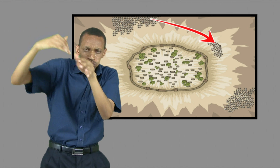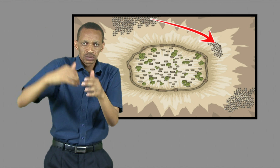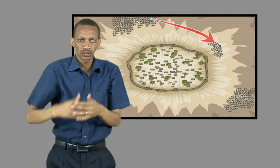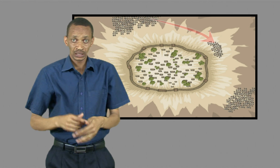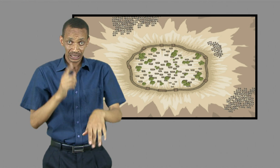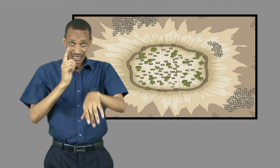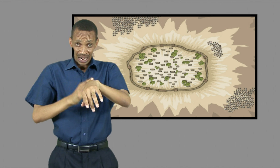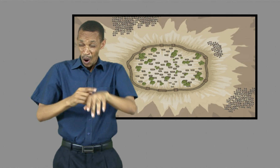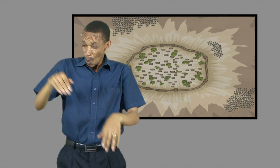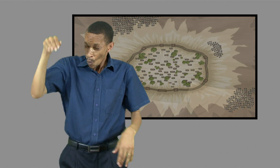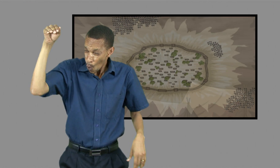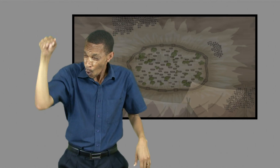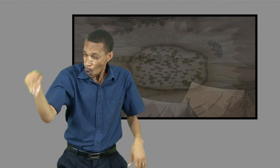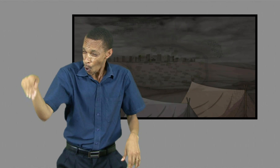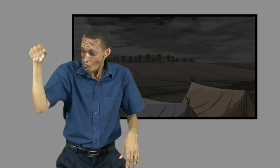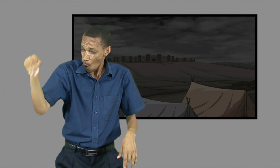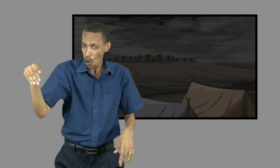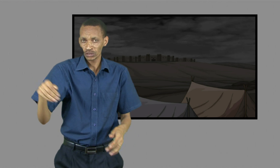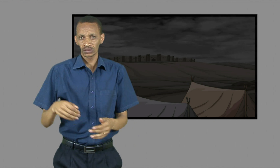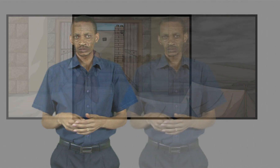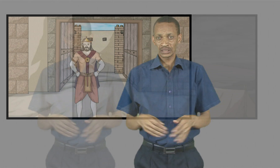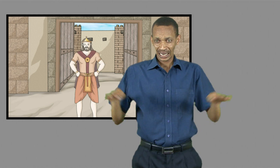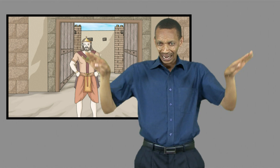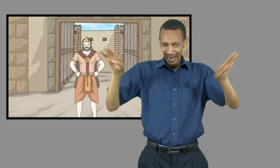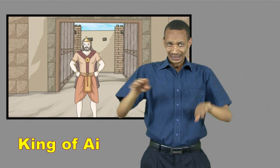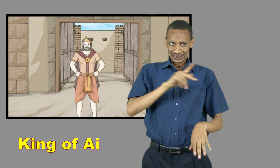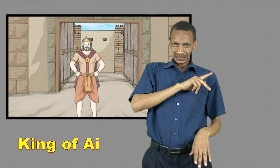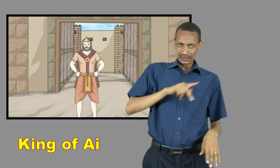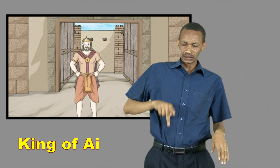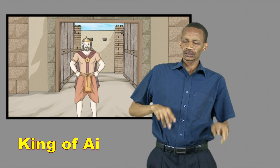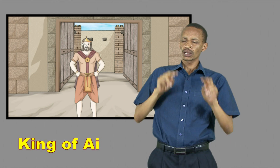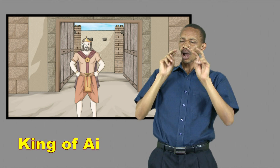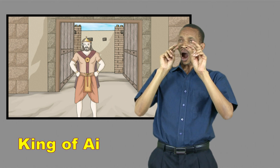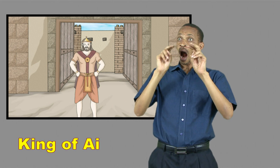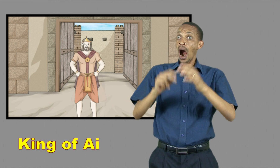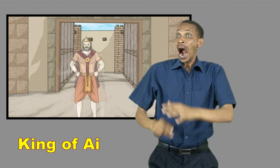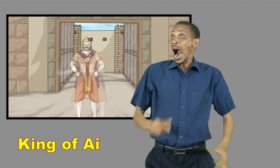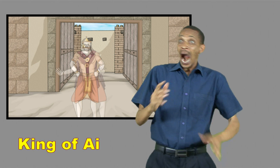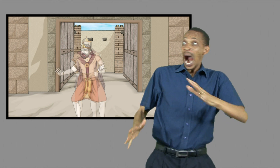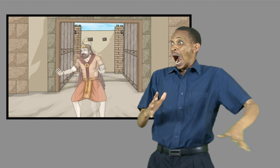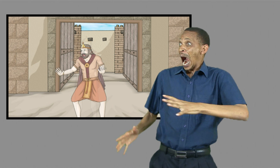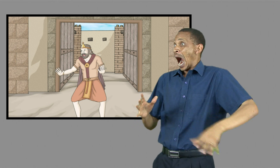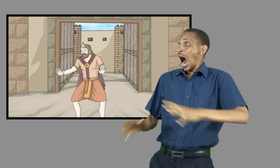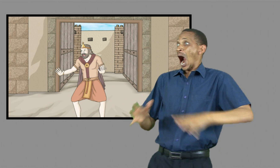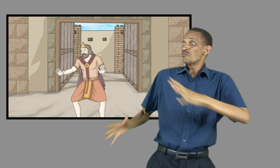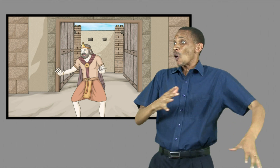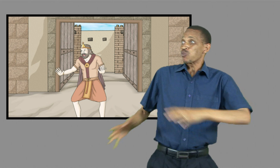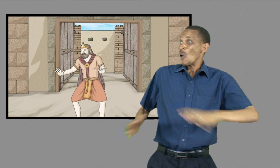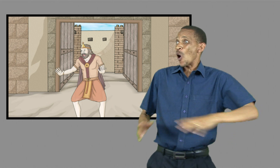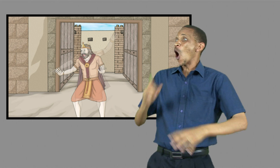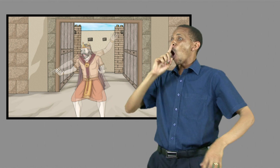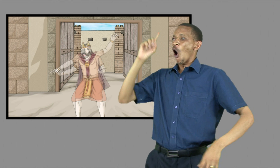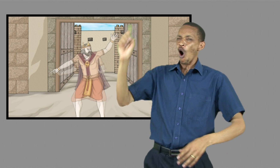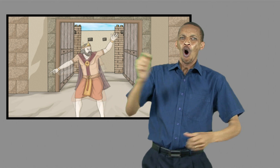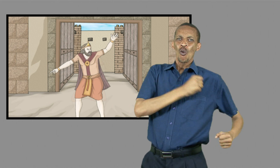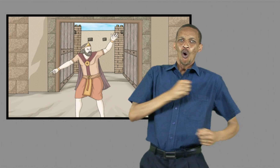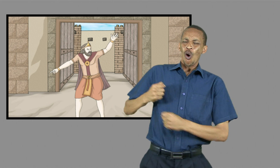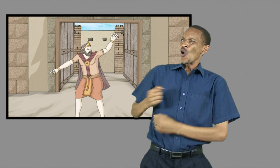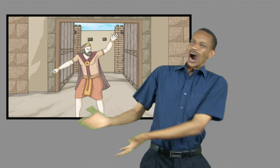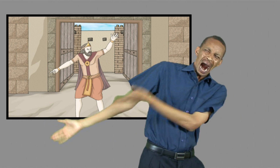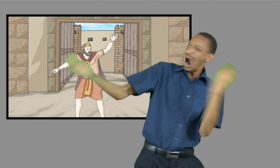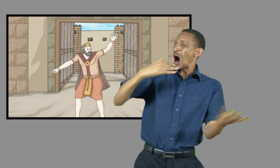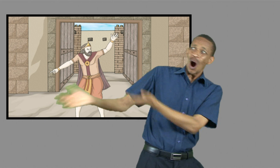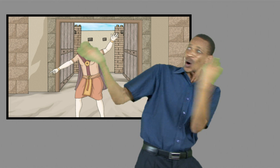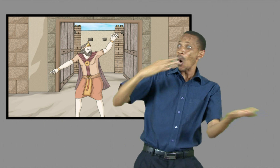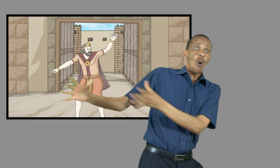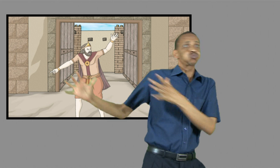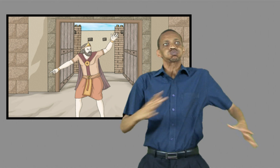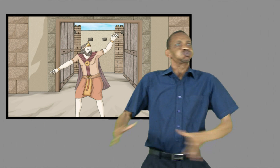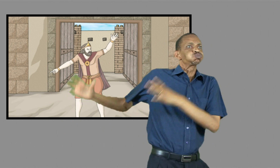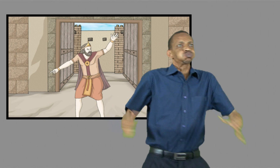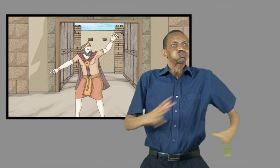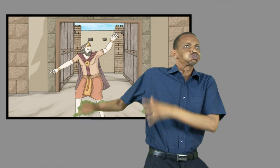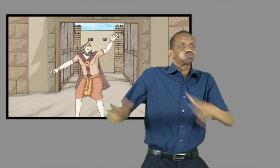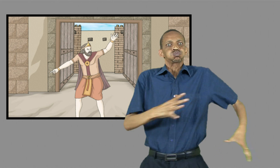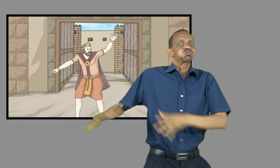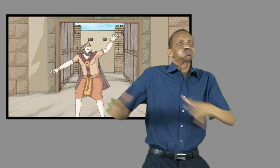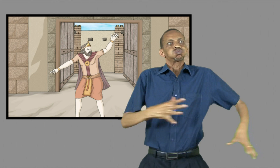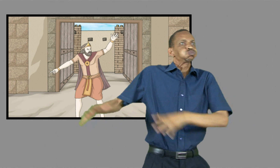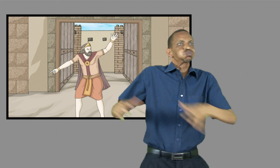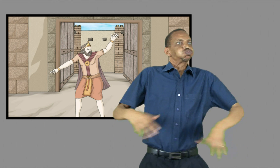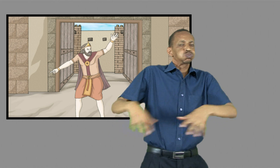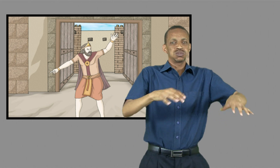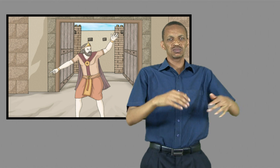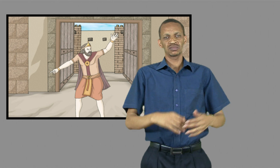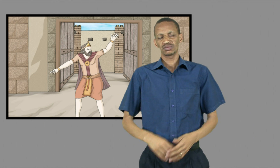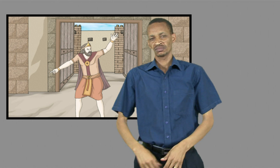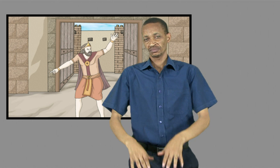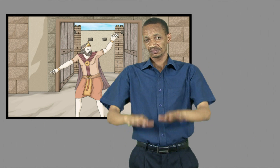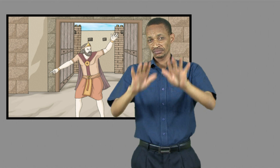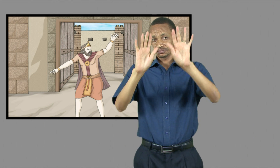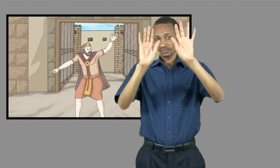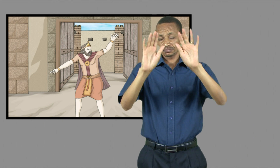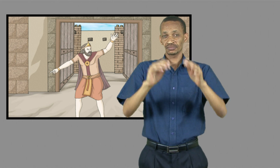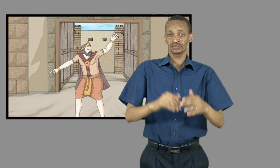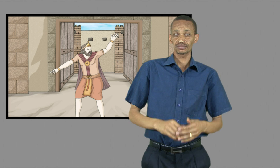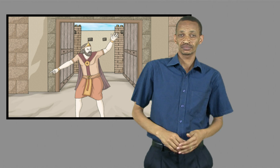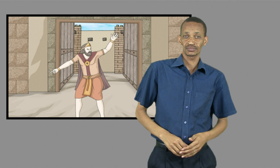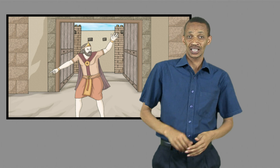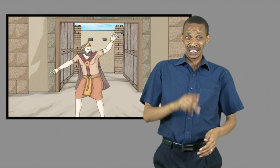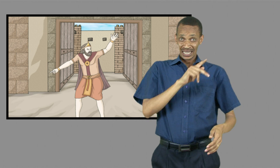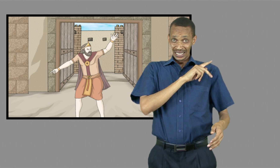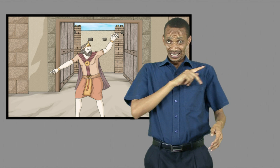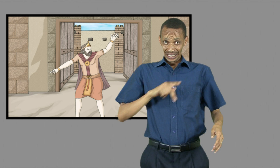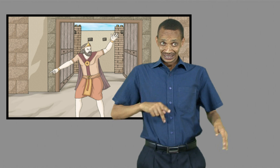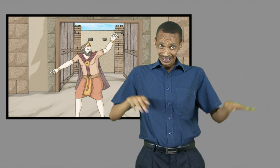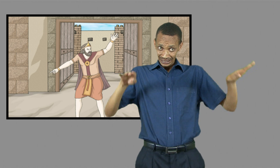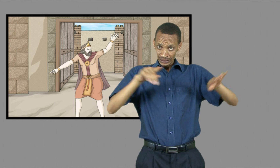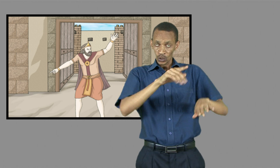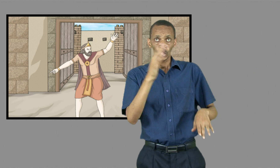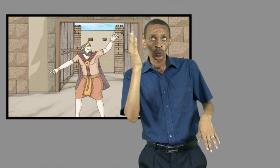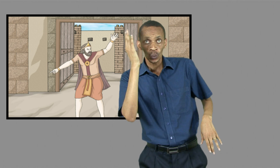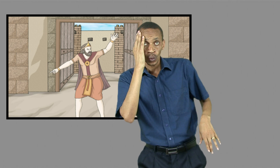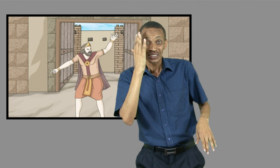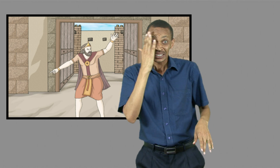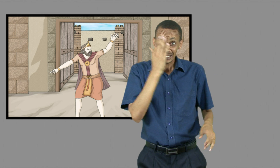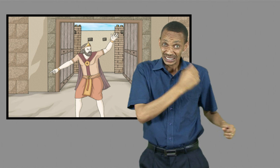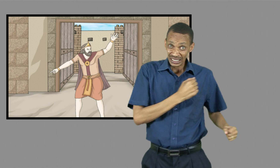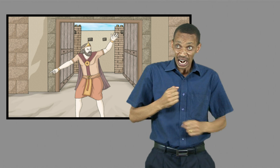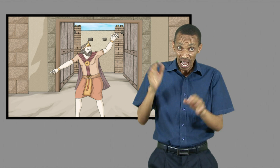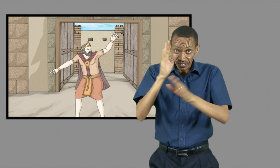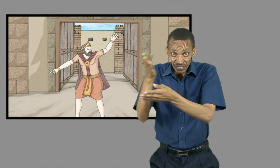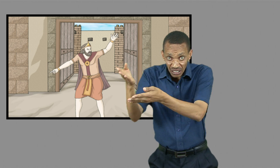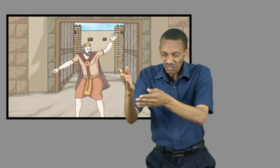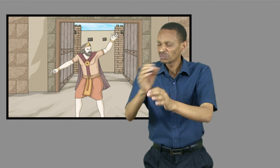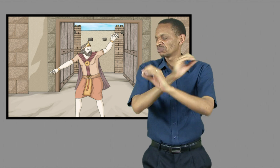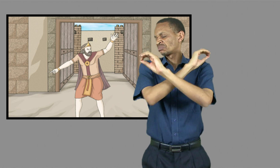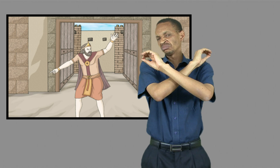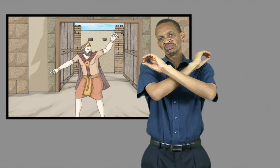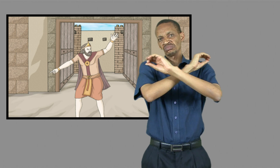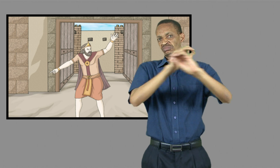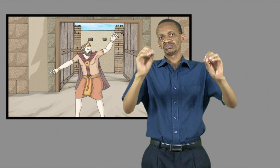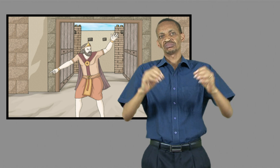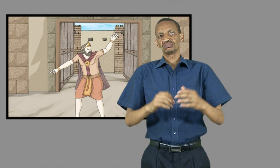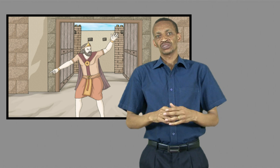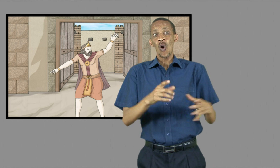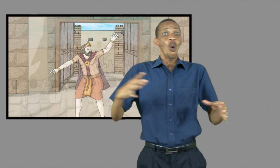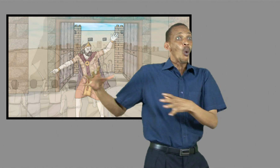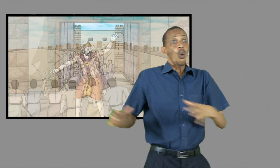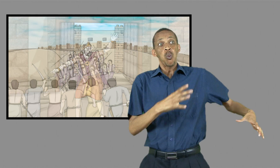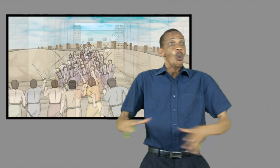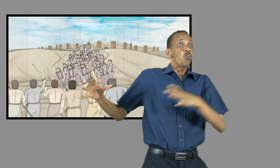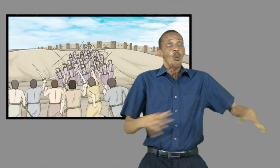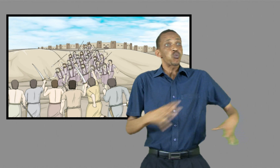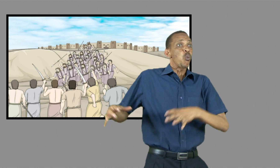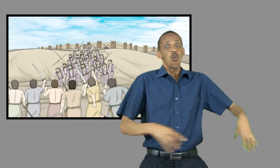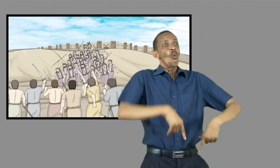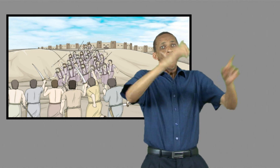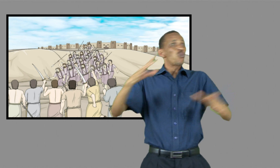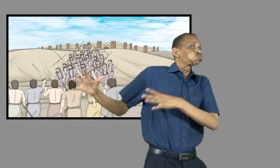When the king of Ai saw the Israelites, he hurried out early in the morning with the men of the city to engage them in battle at an appointed place overlooking the Arabah. But he did not know that an ambush had been set up against him behind the city.